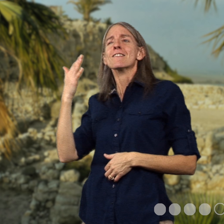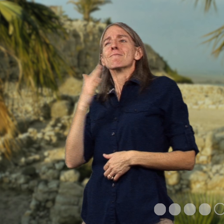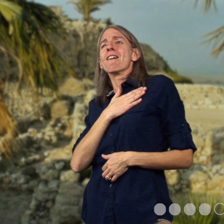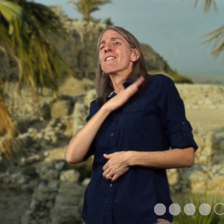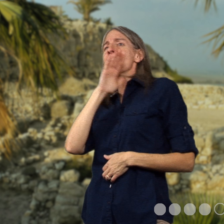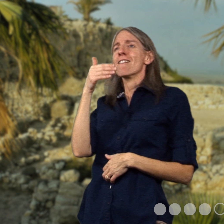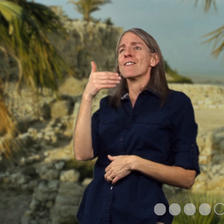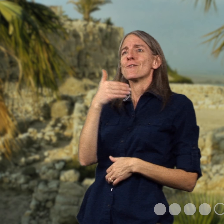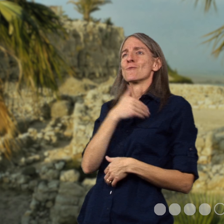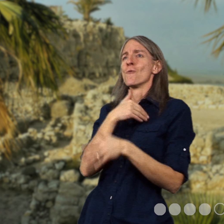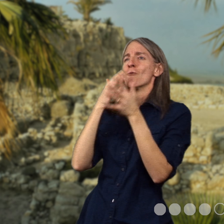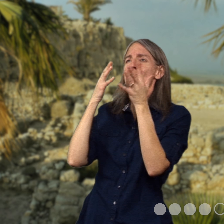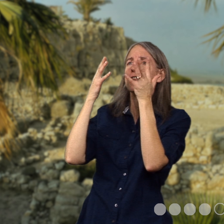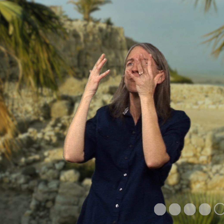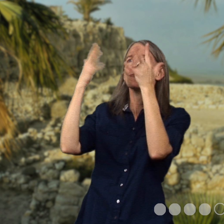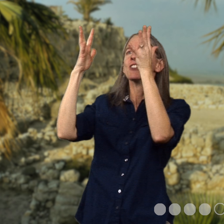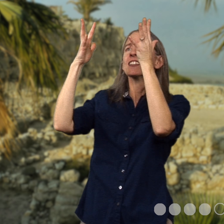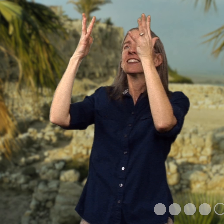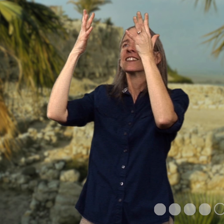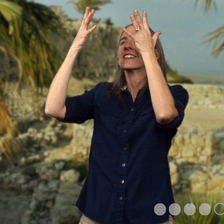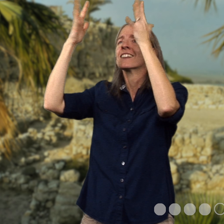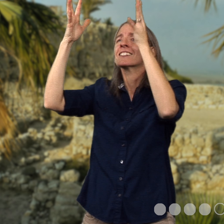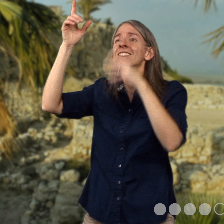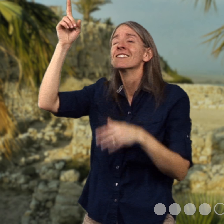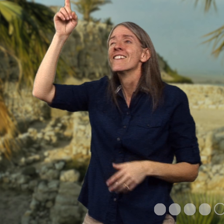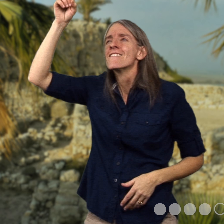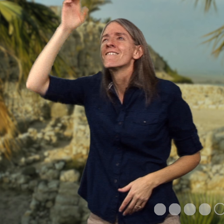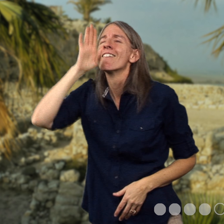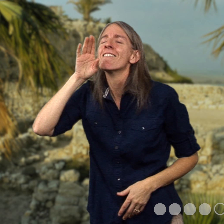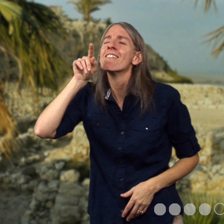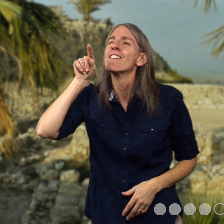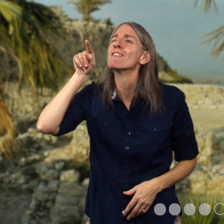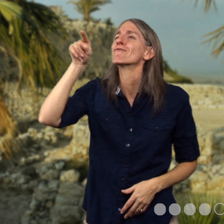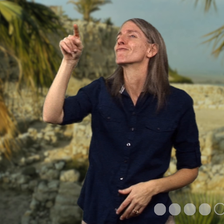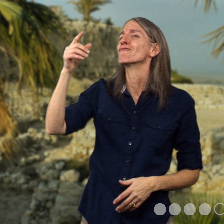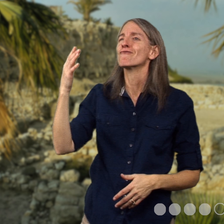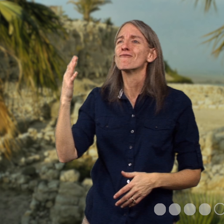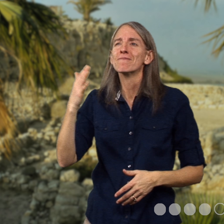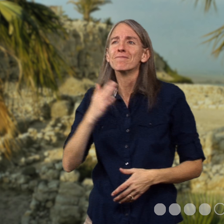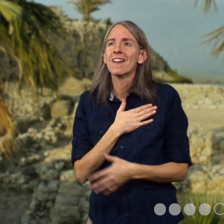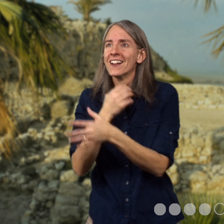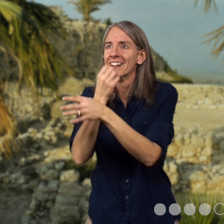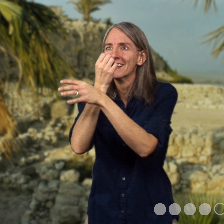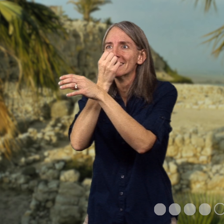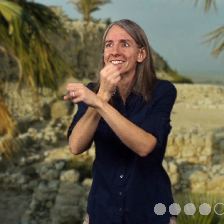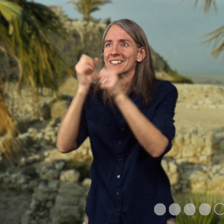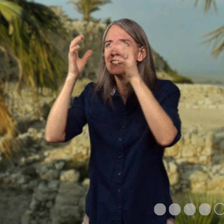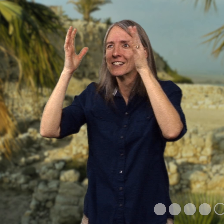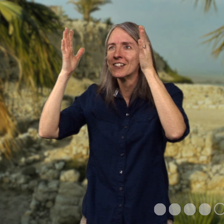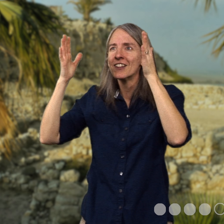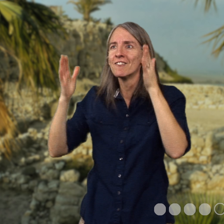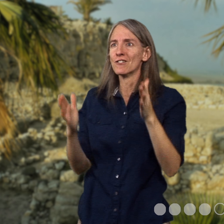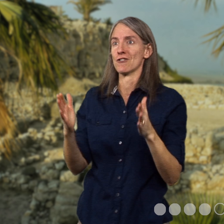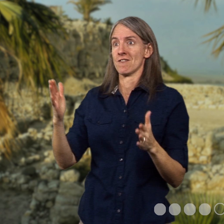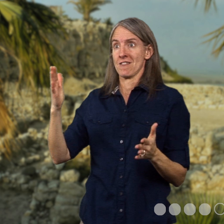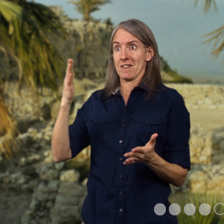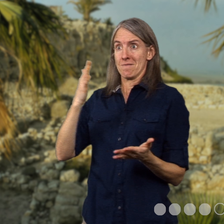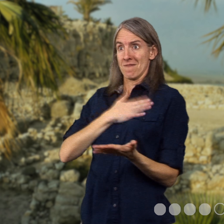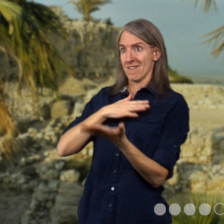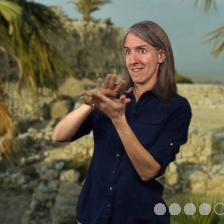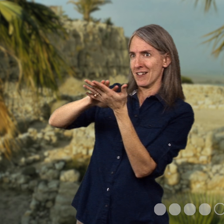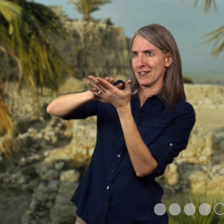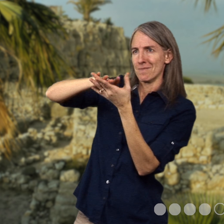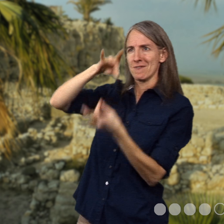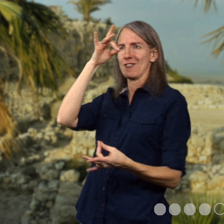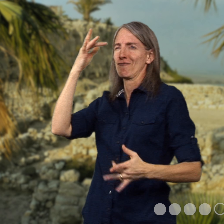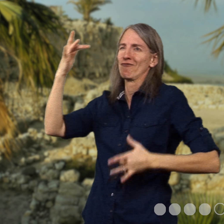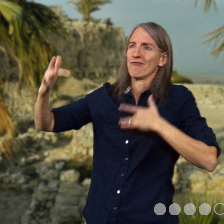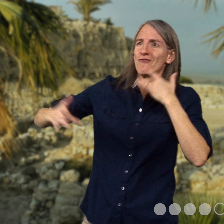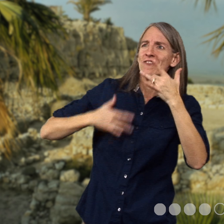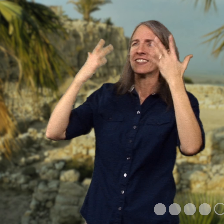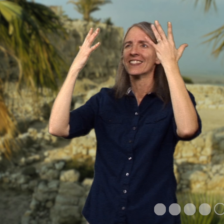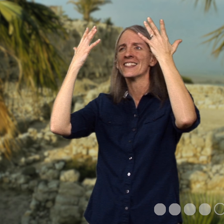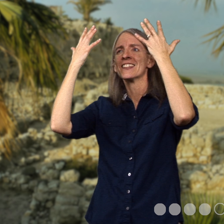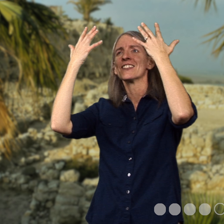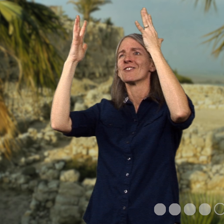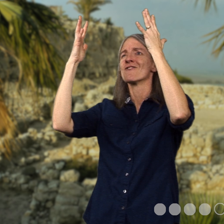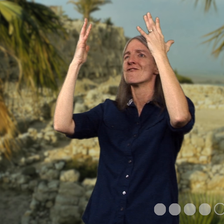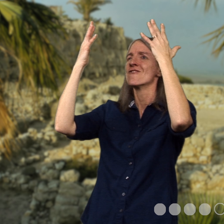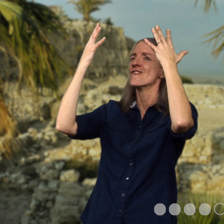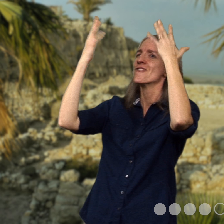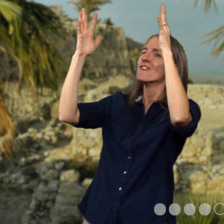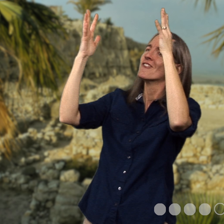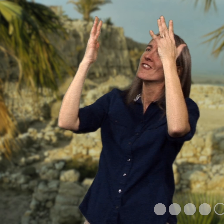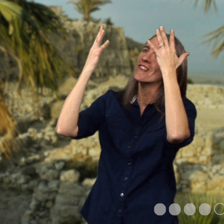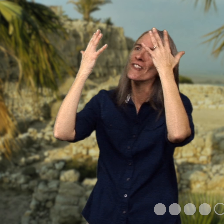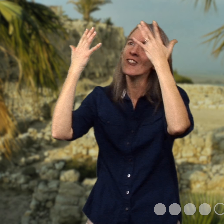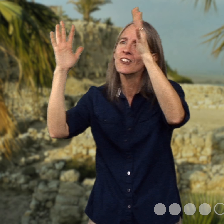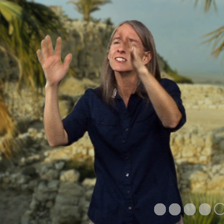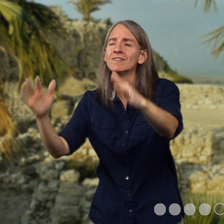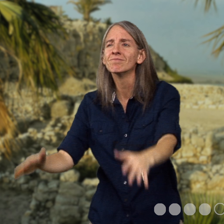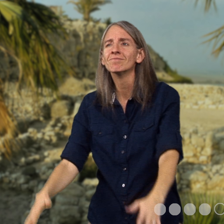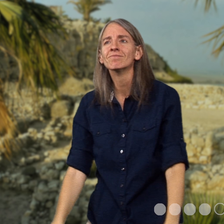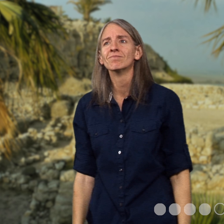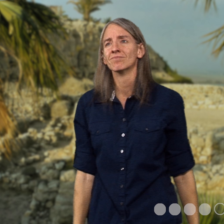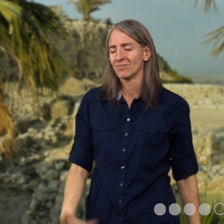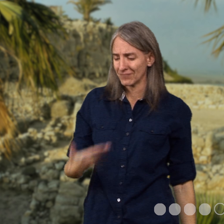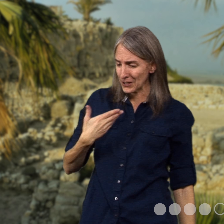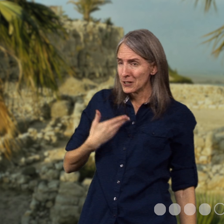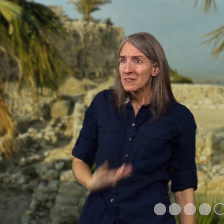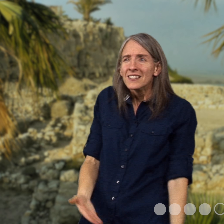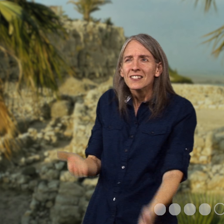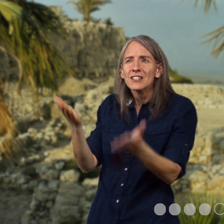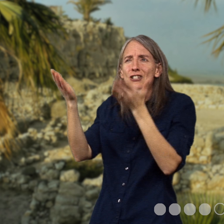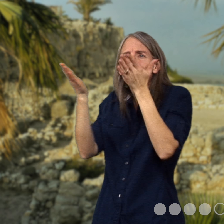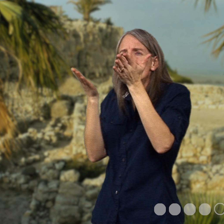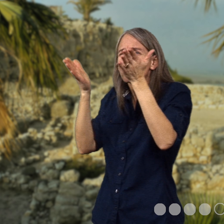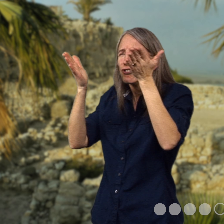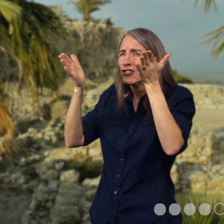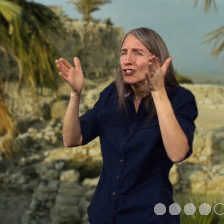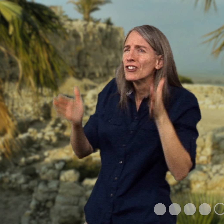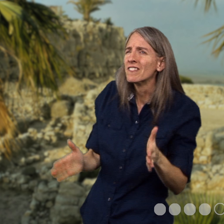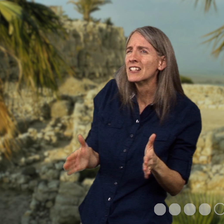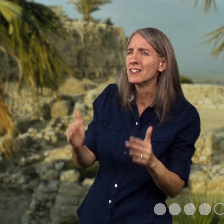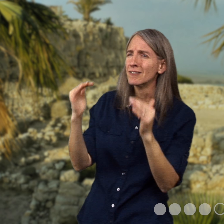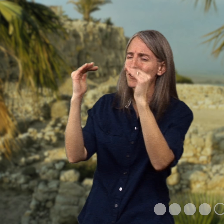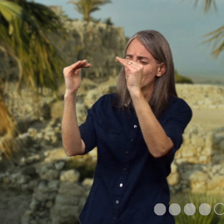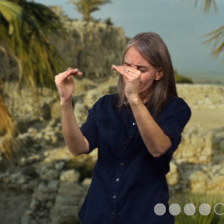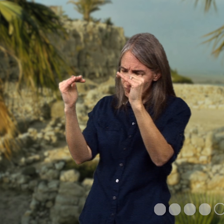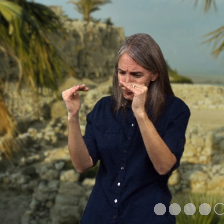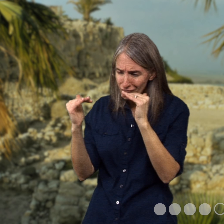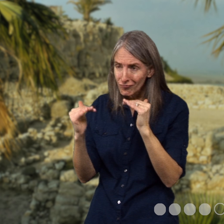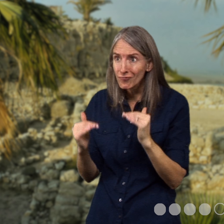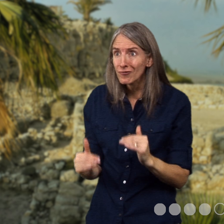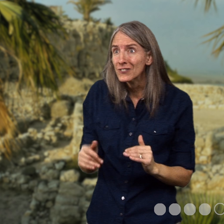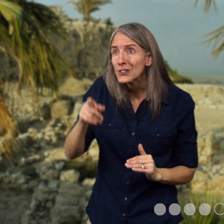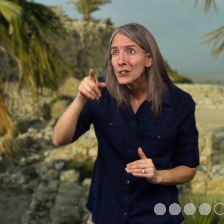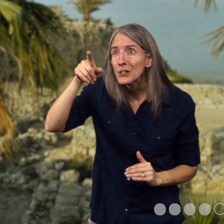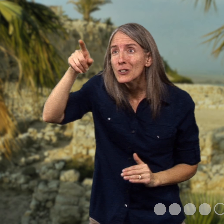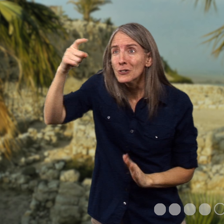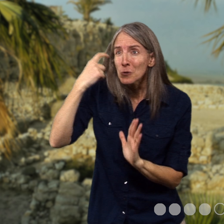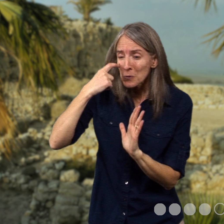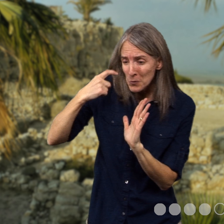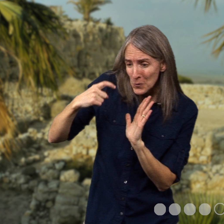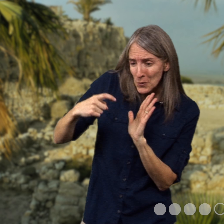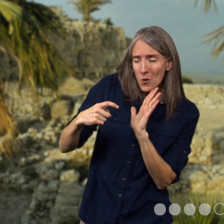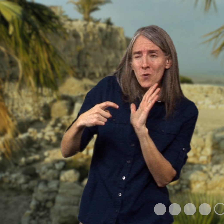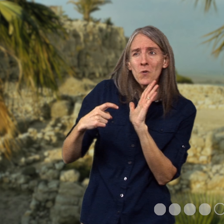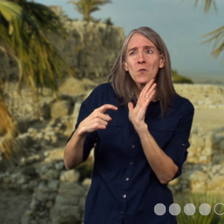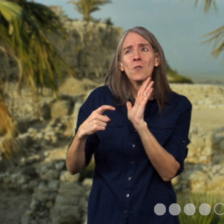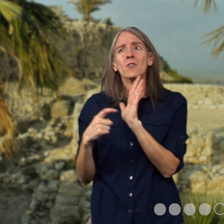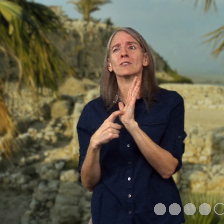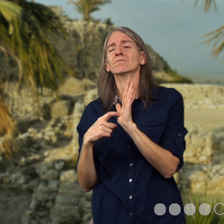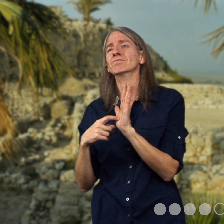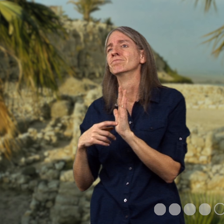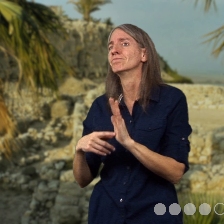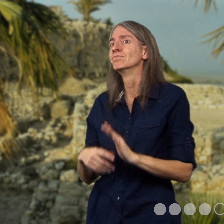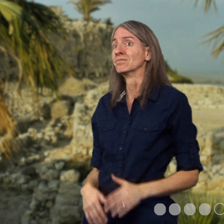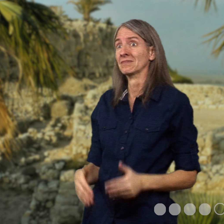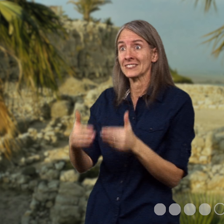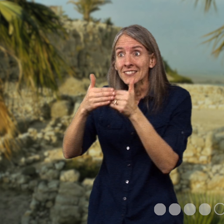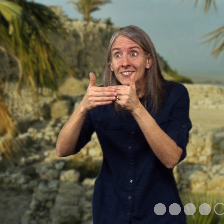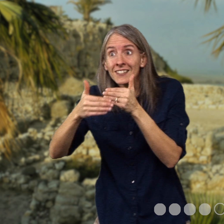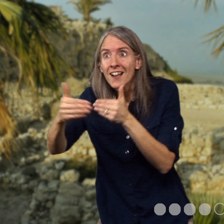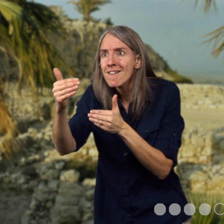For the Mighty One has done great things for me. Holy is His name.